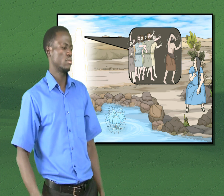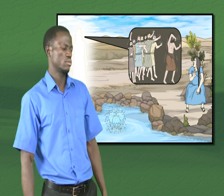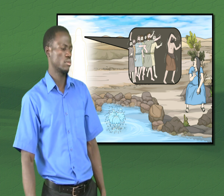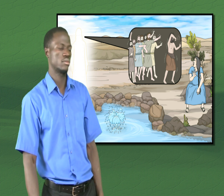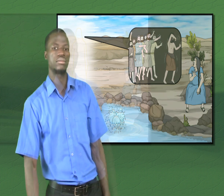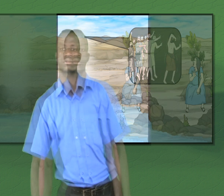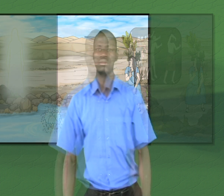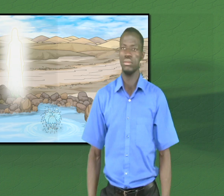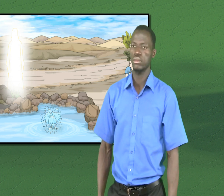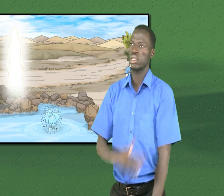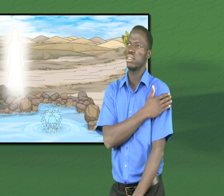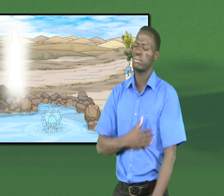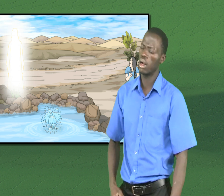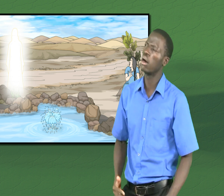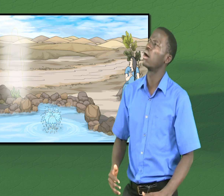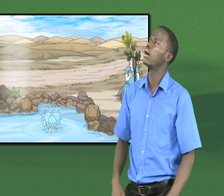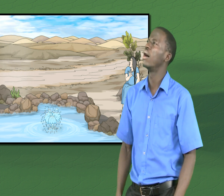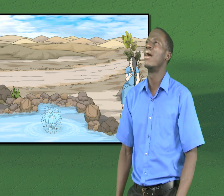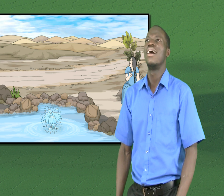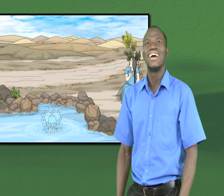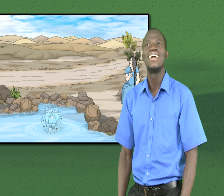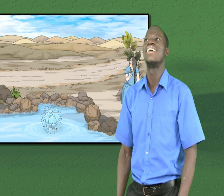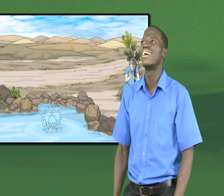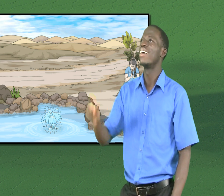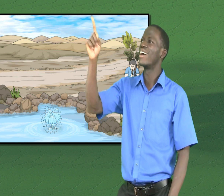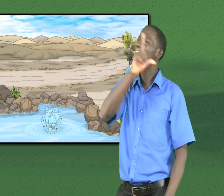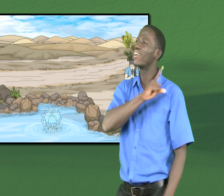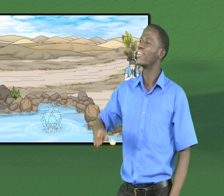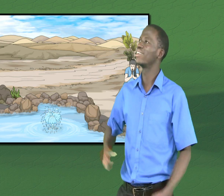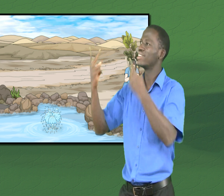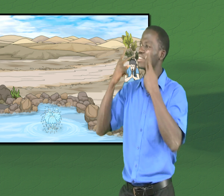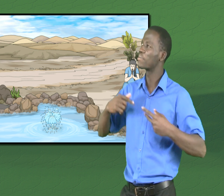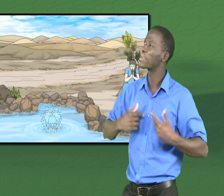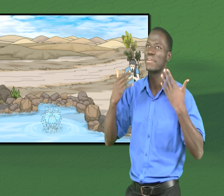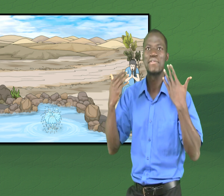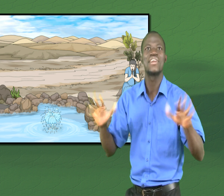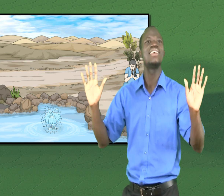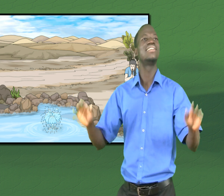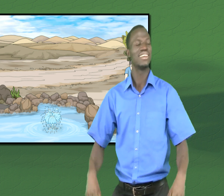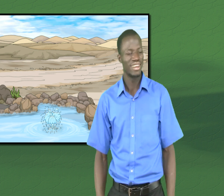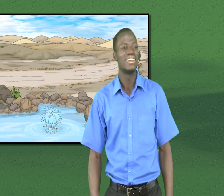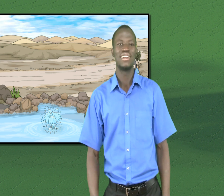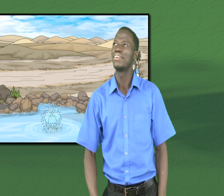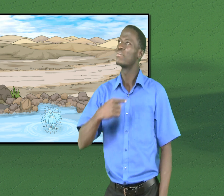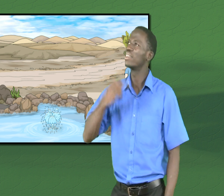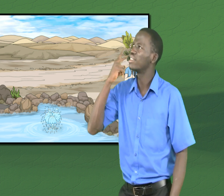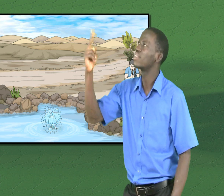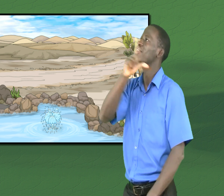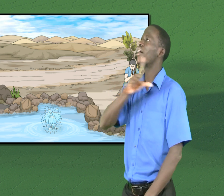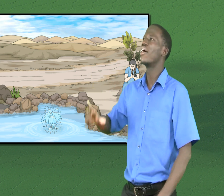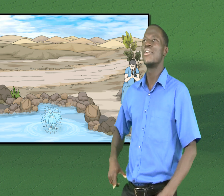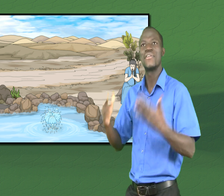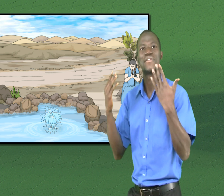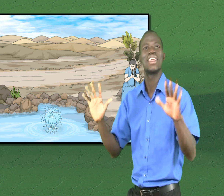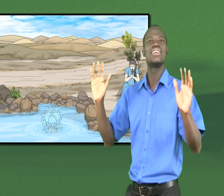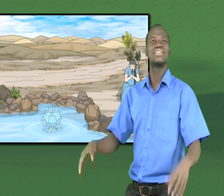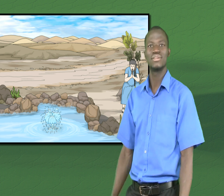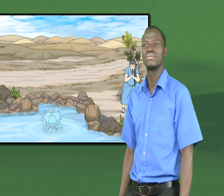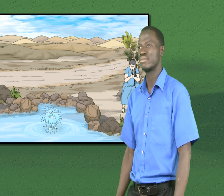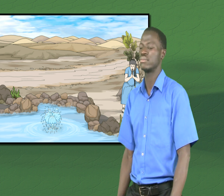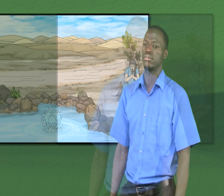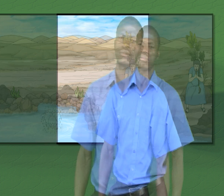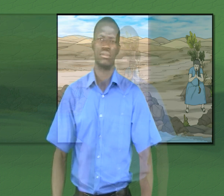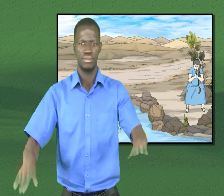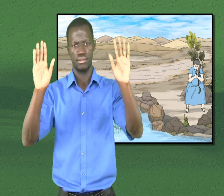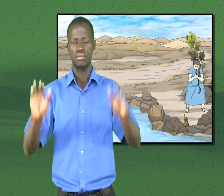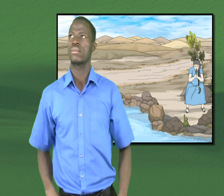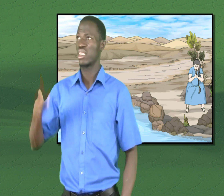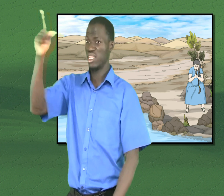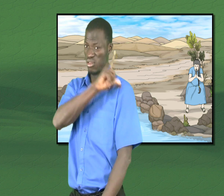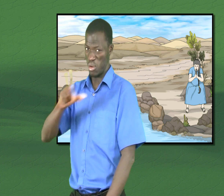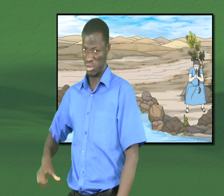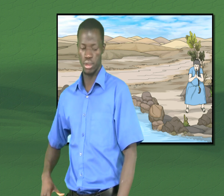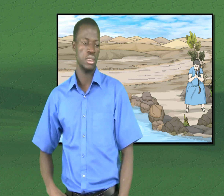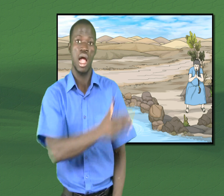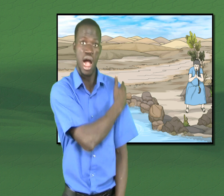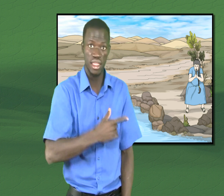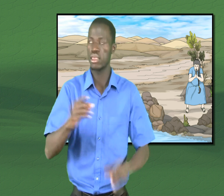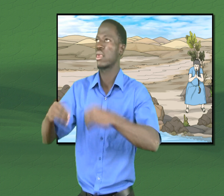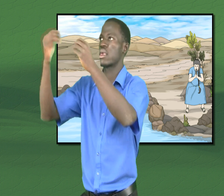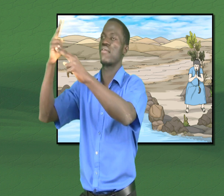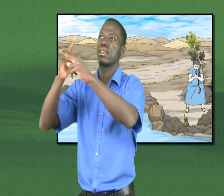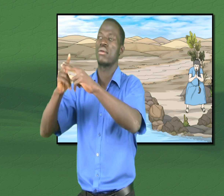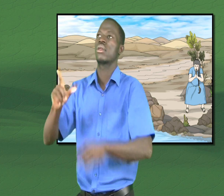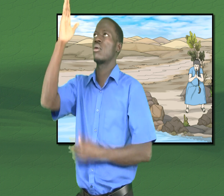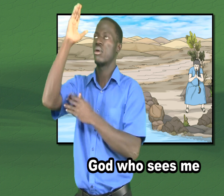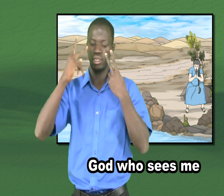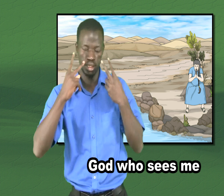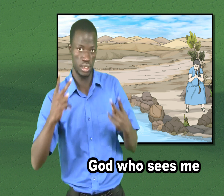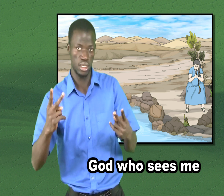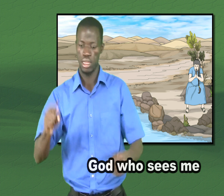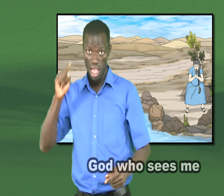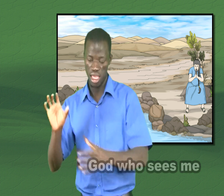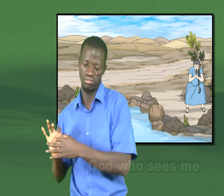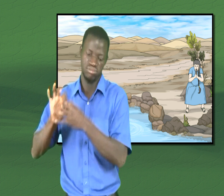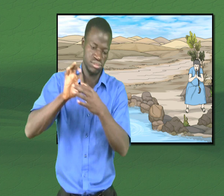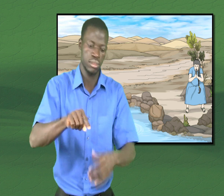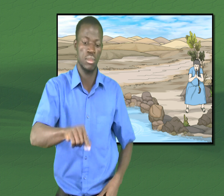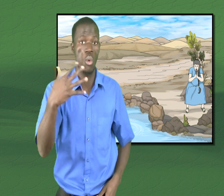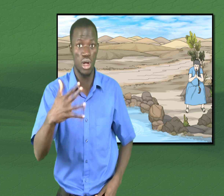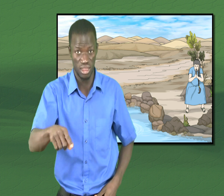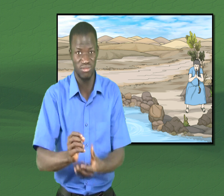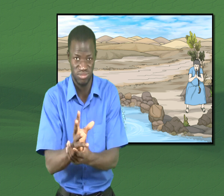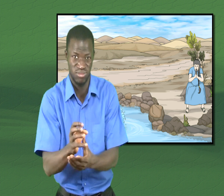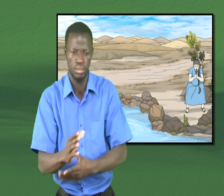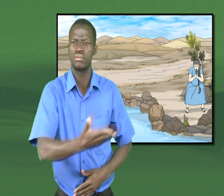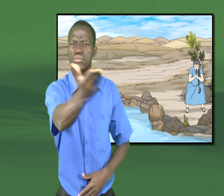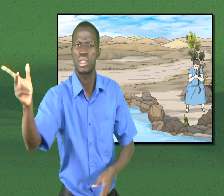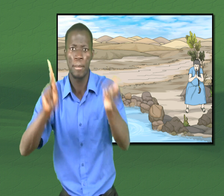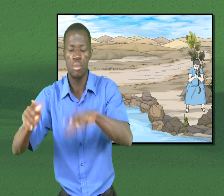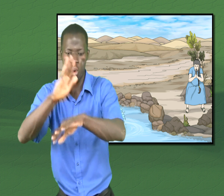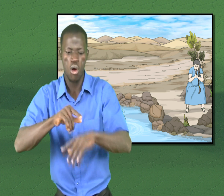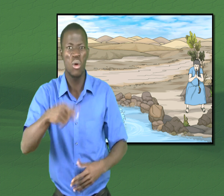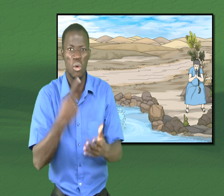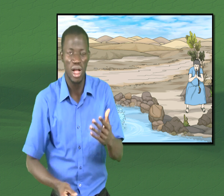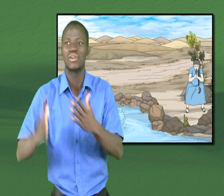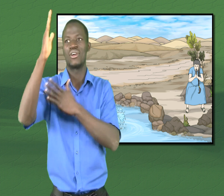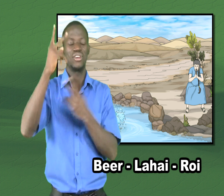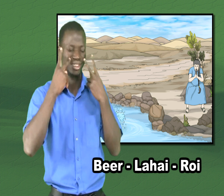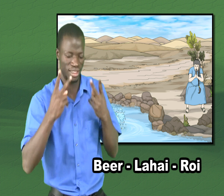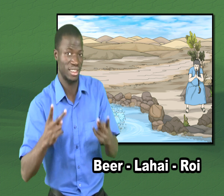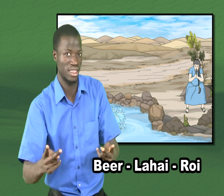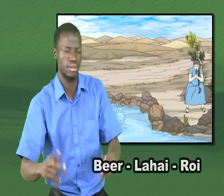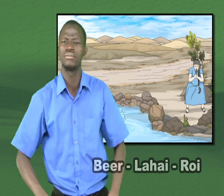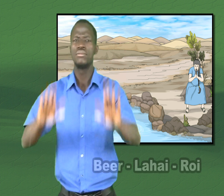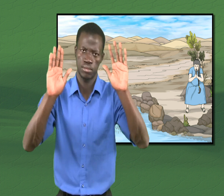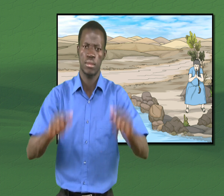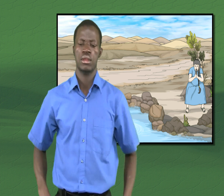So Hagar gave this name to the LORD who had spoken to her: “You are the God who sees me,” for she said, “Here I have seen the One who sees me!”